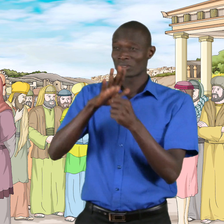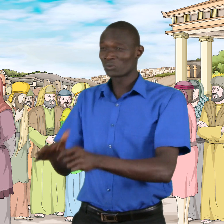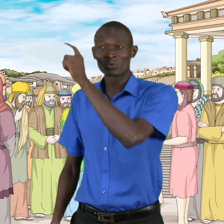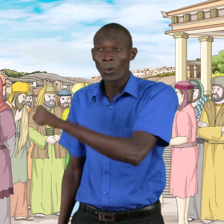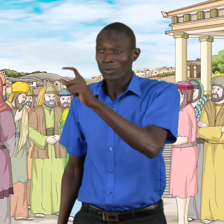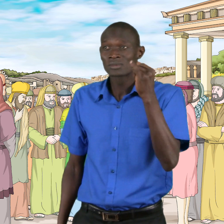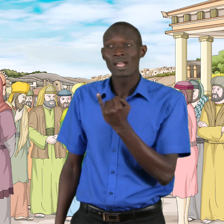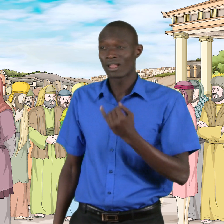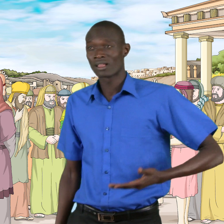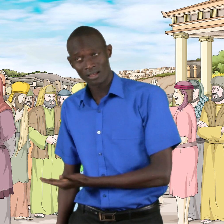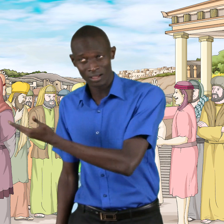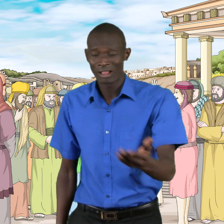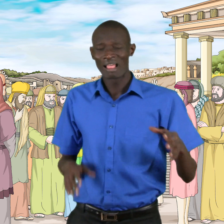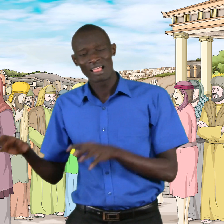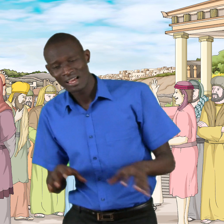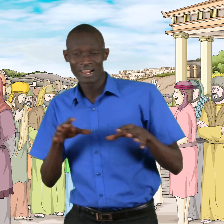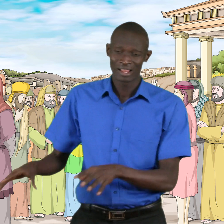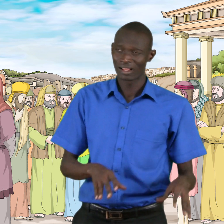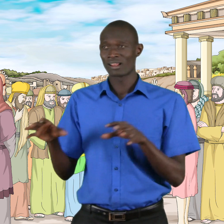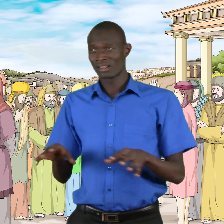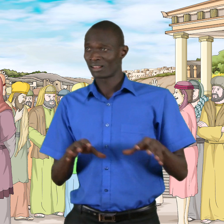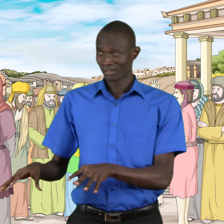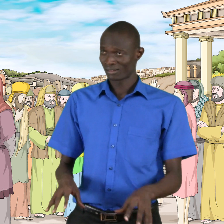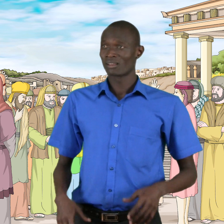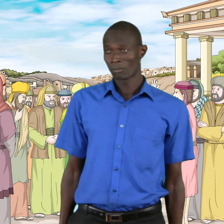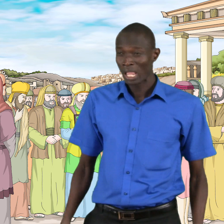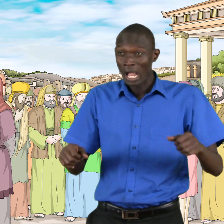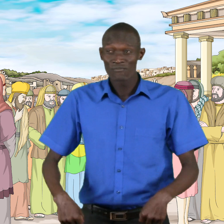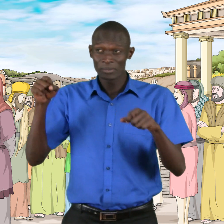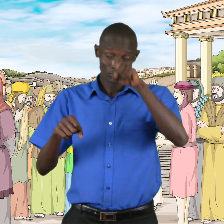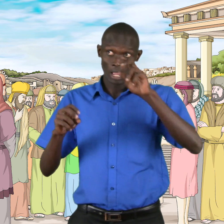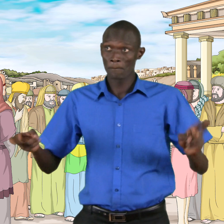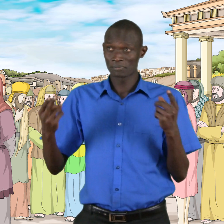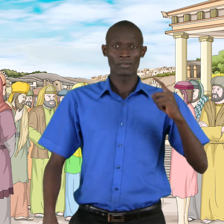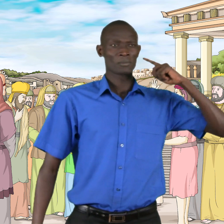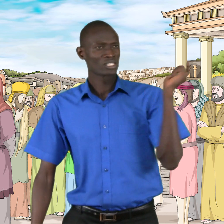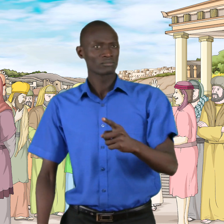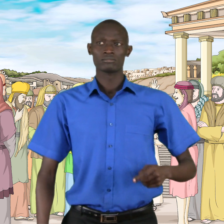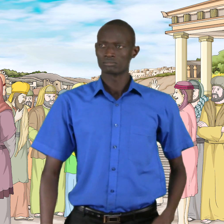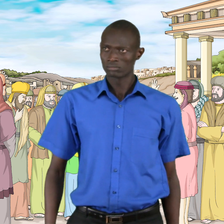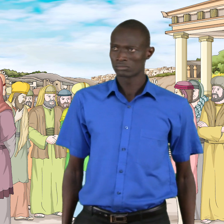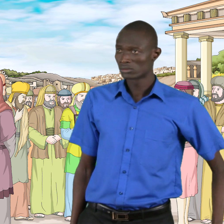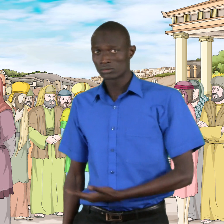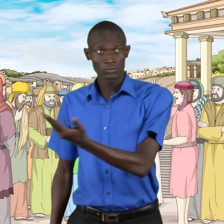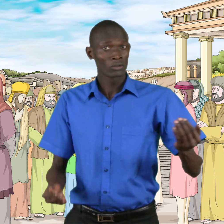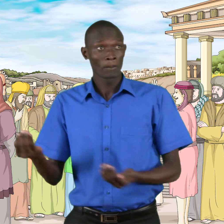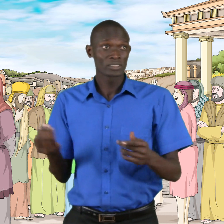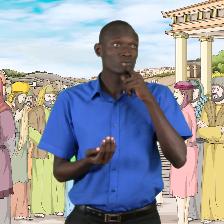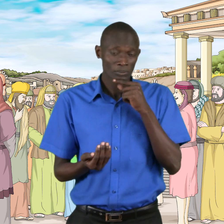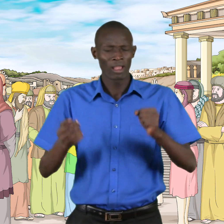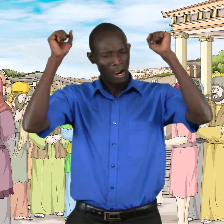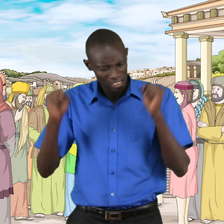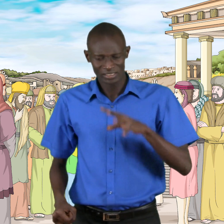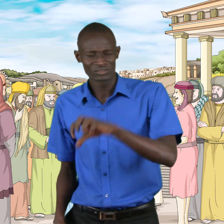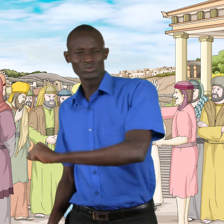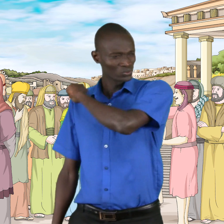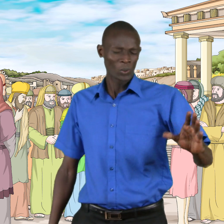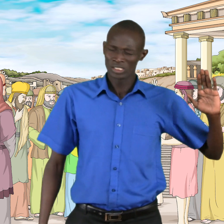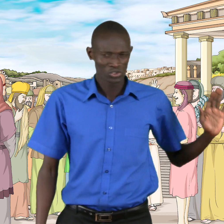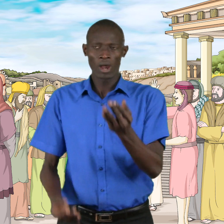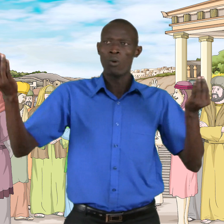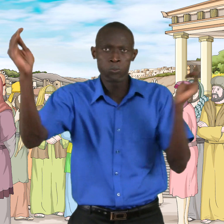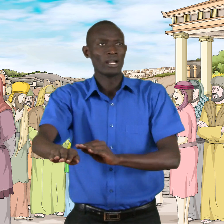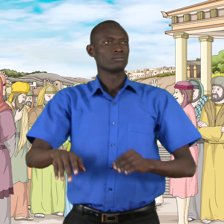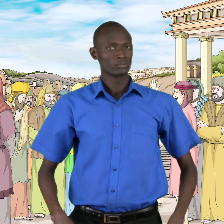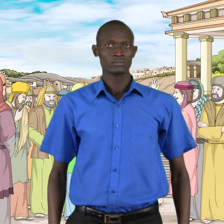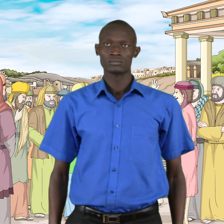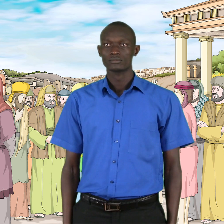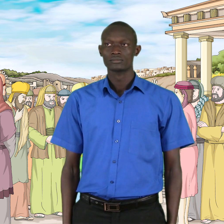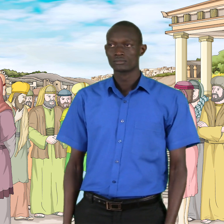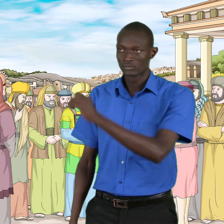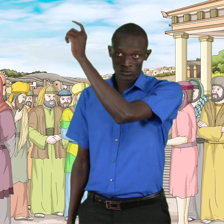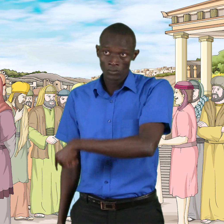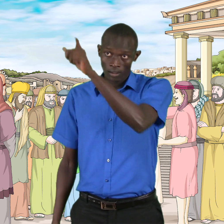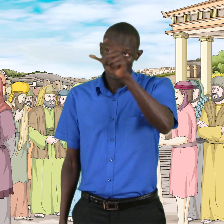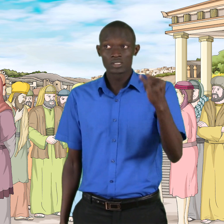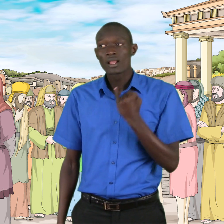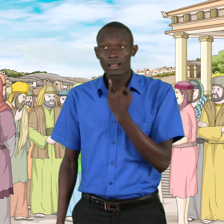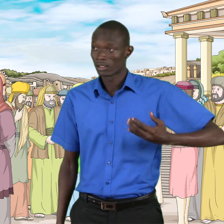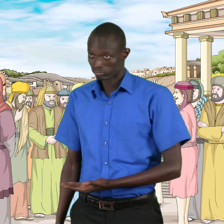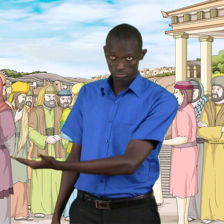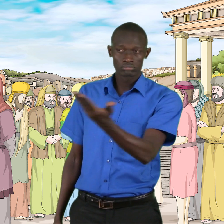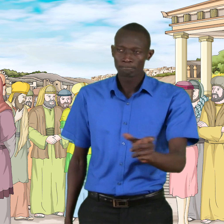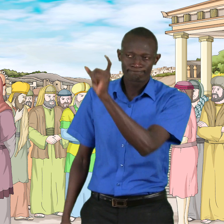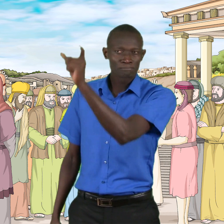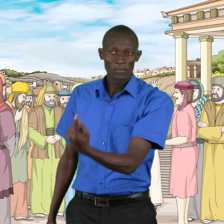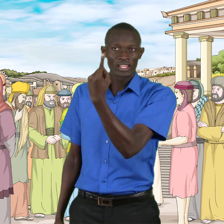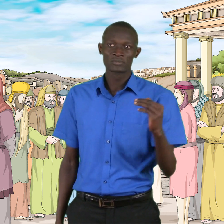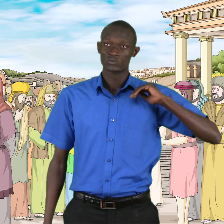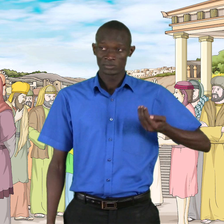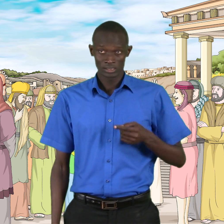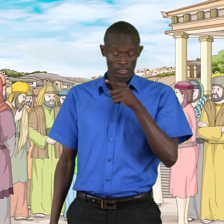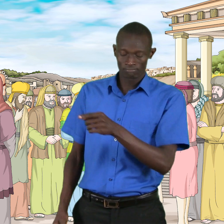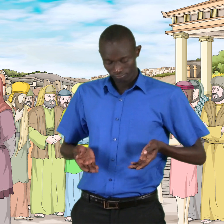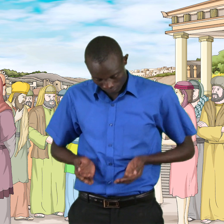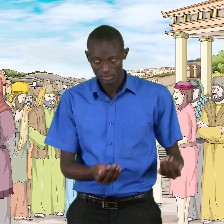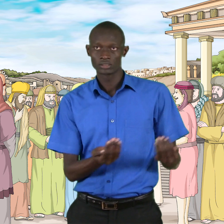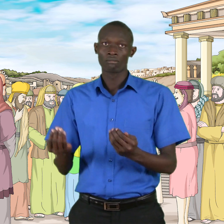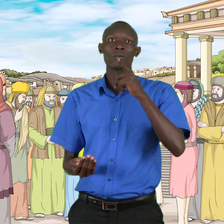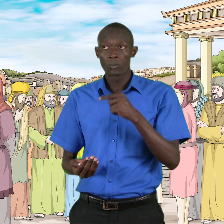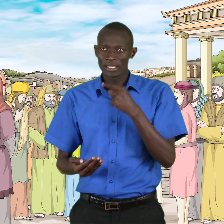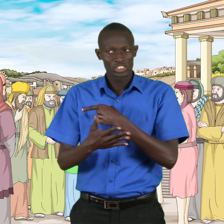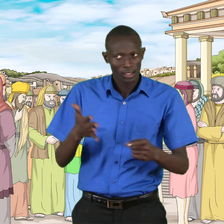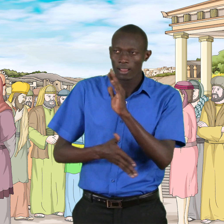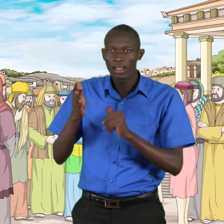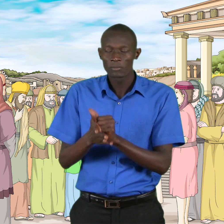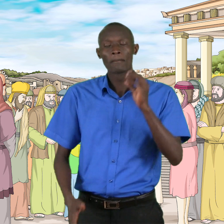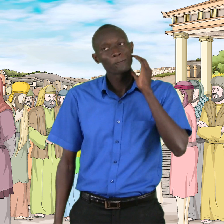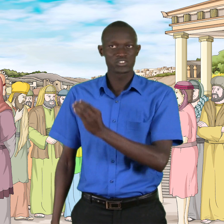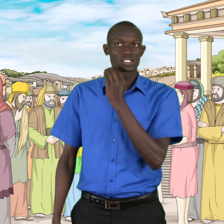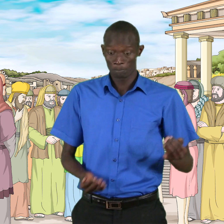He exploited our people and oppressed our fathers, forcing them to abandon their infants so they would die.